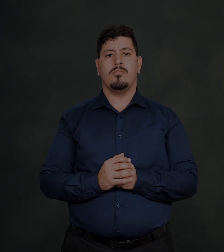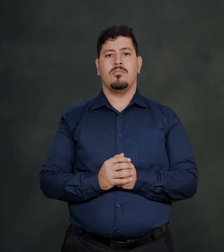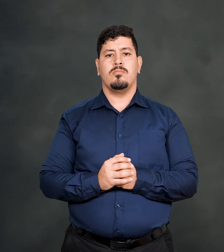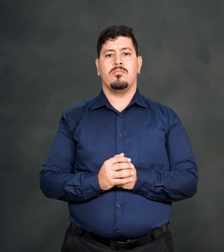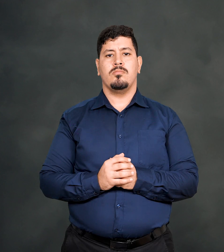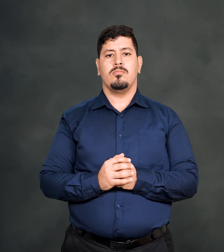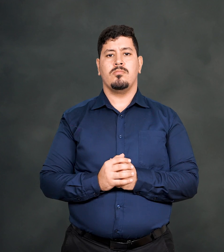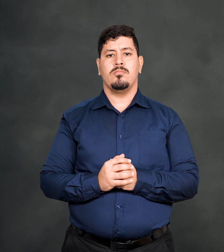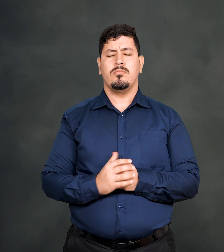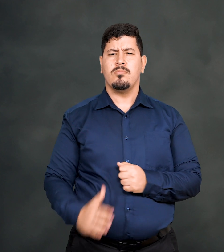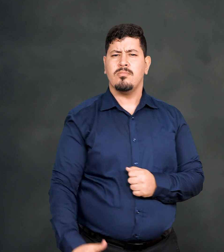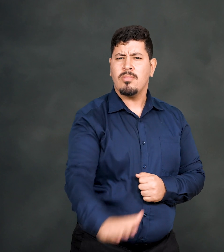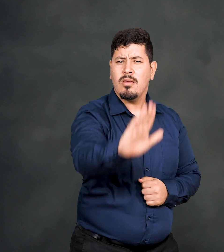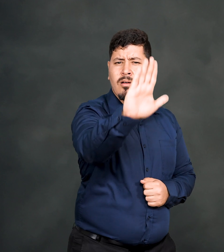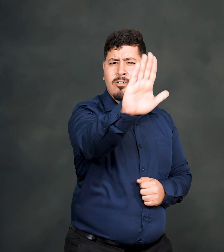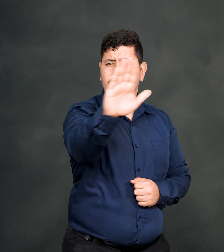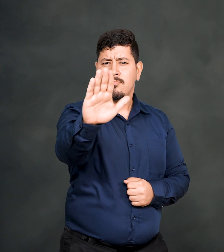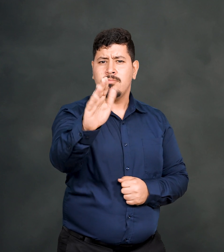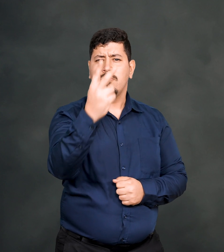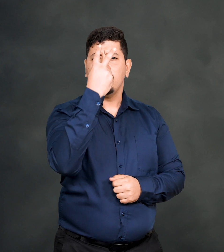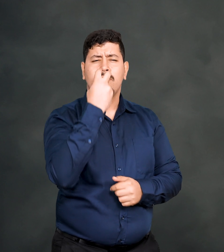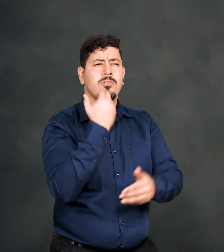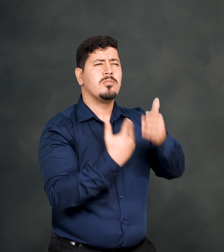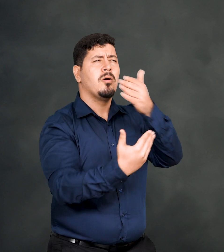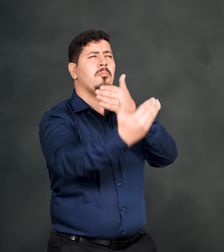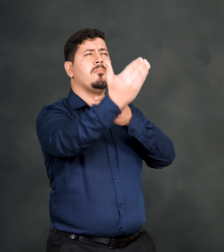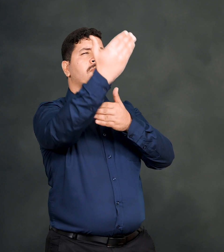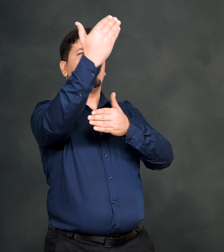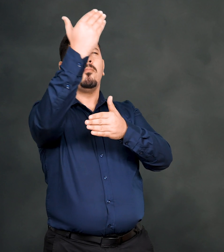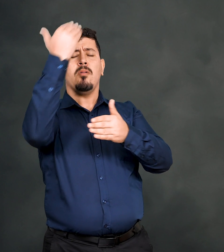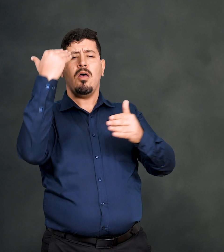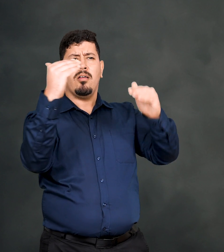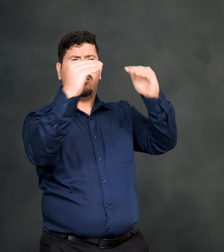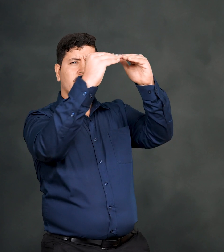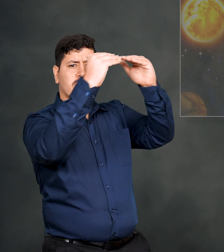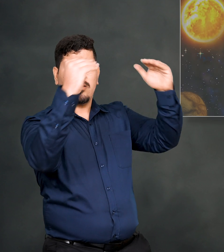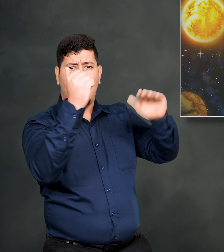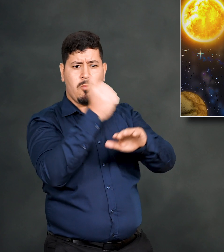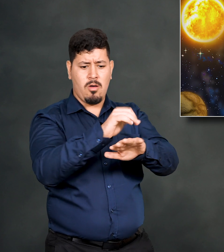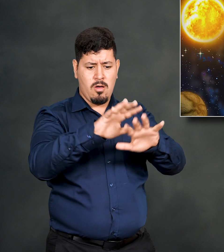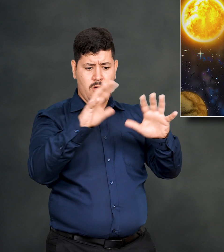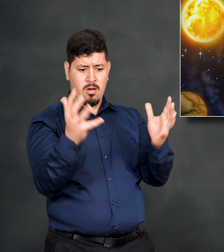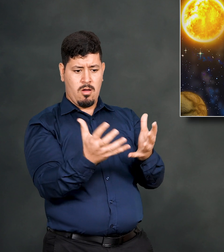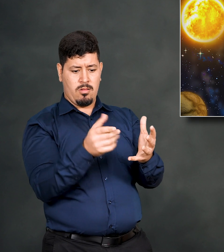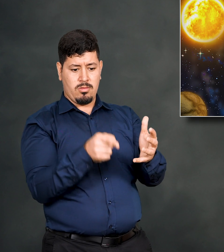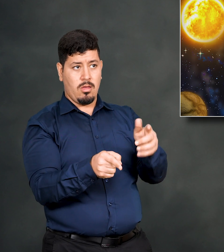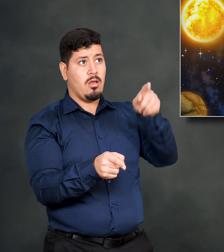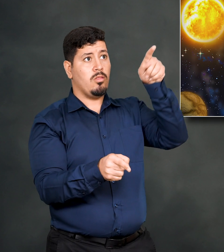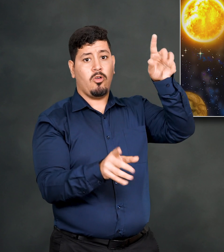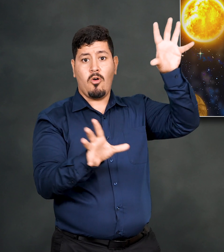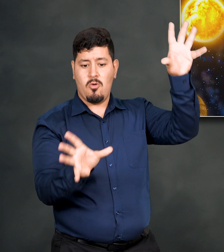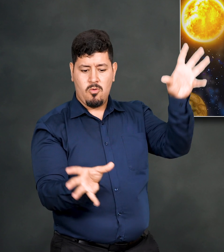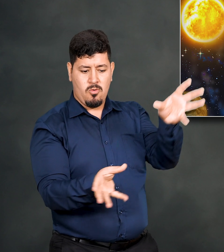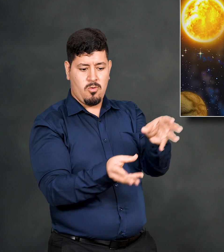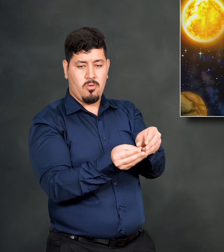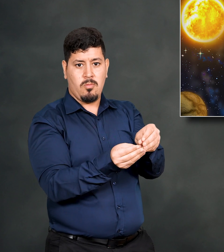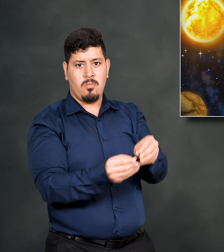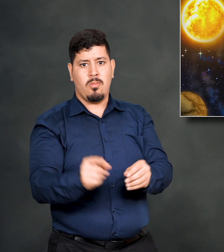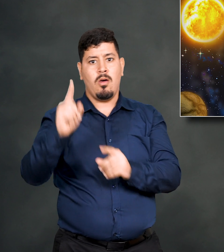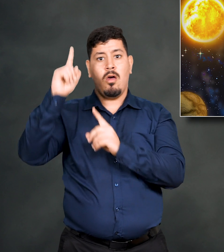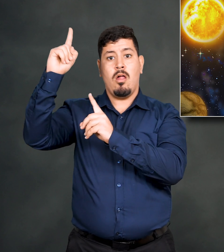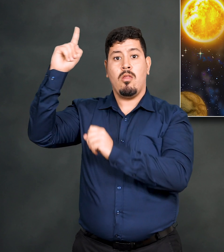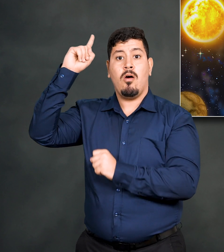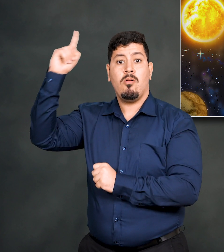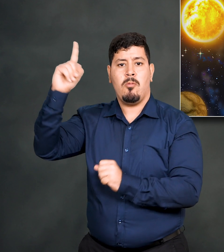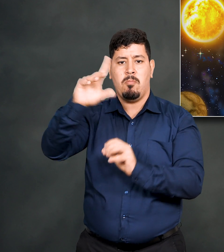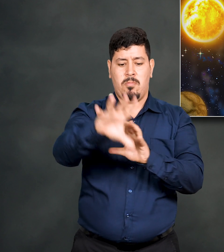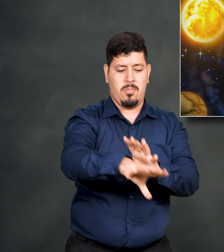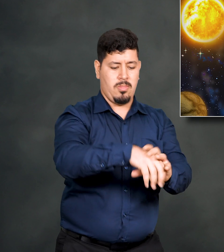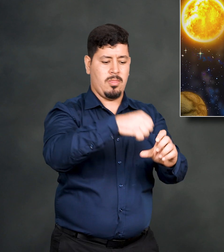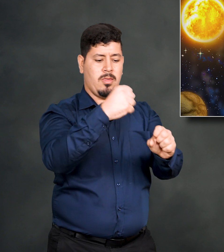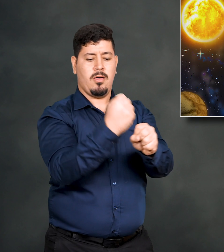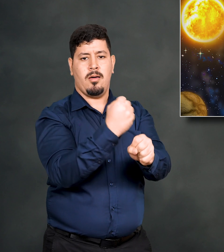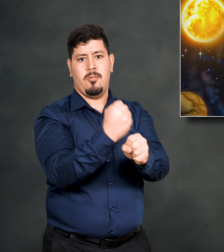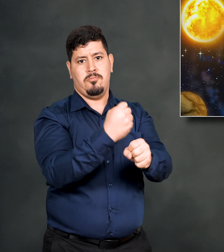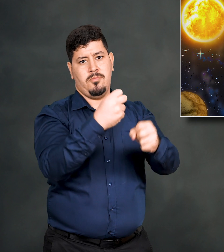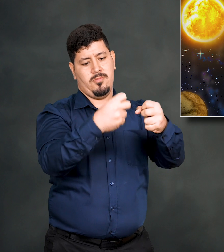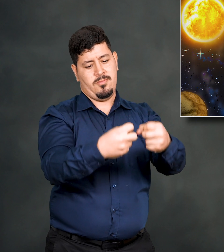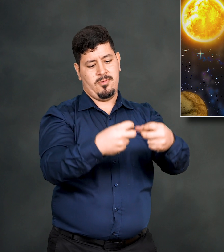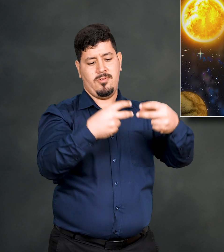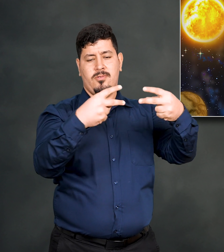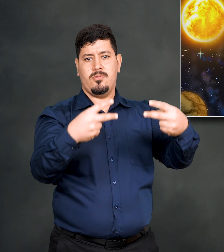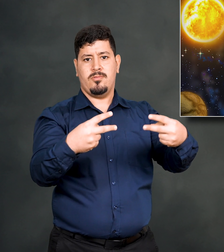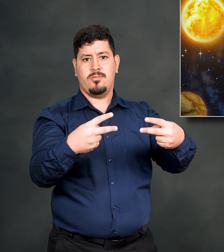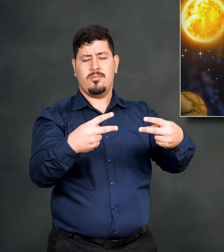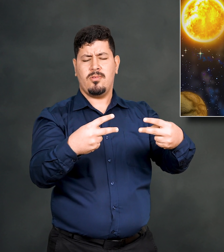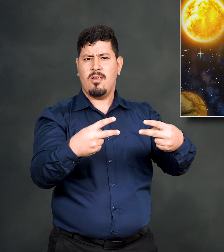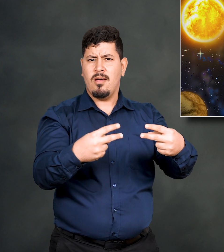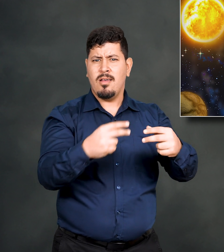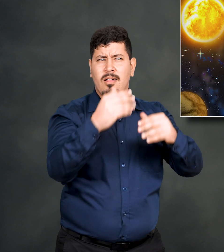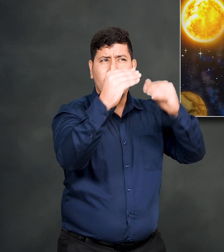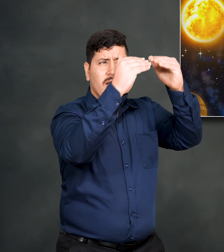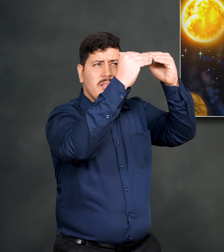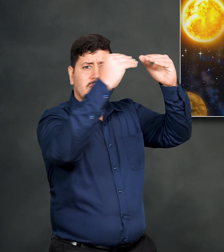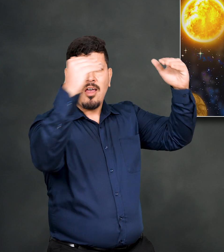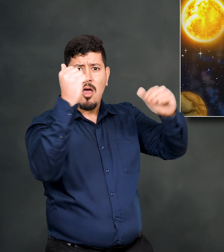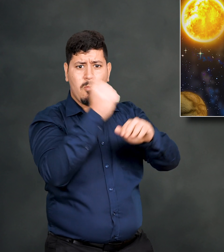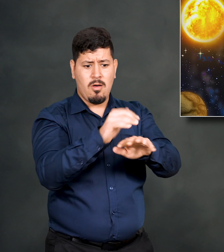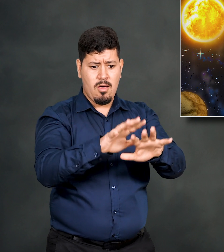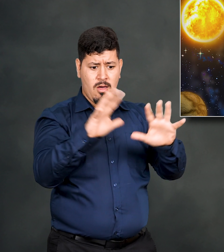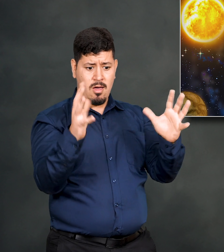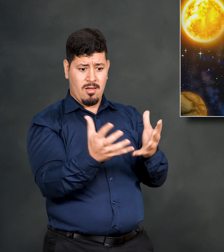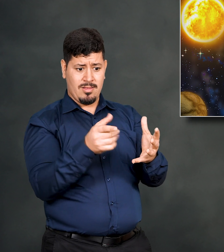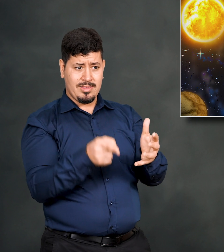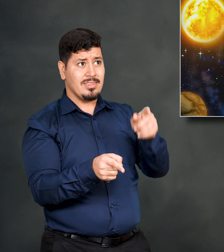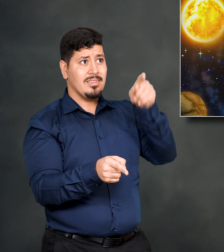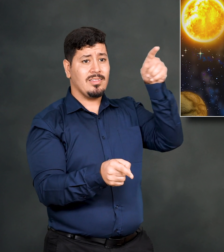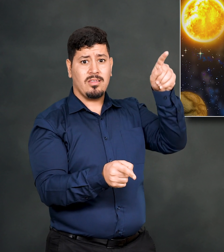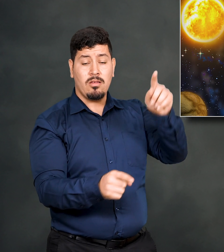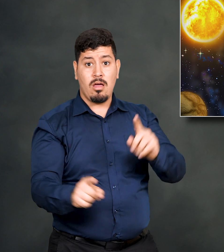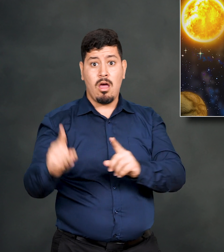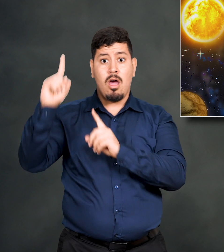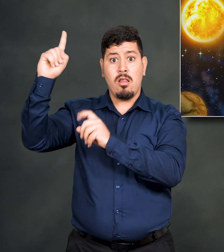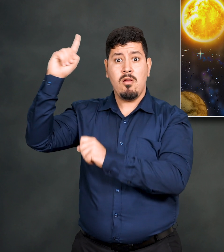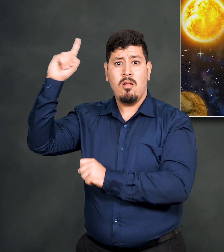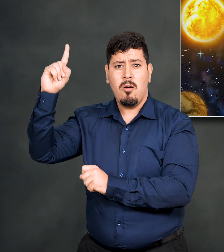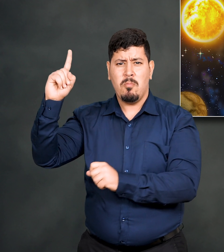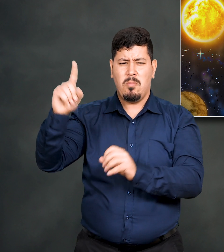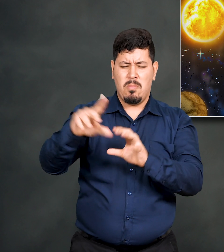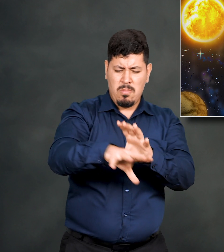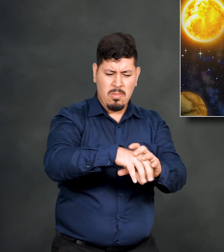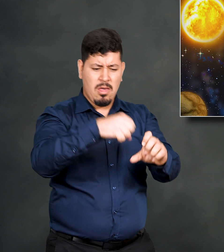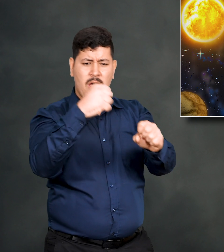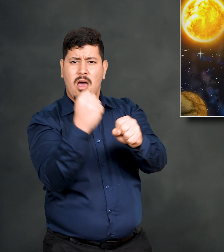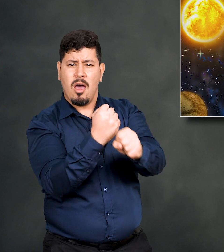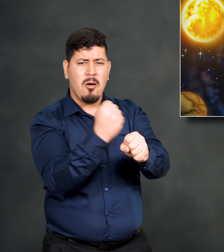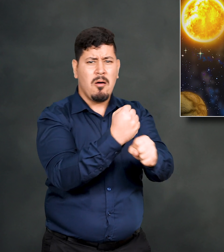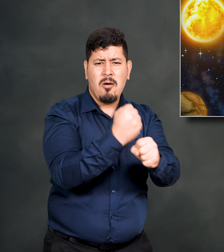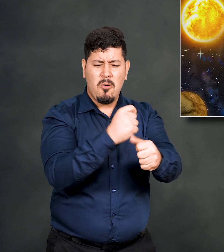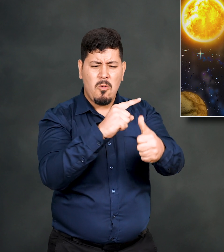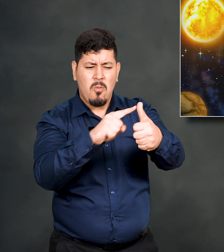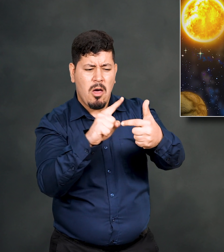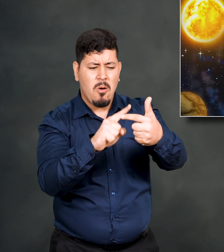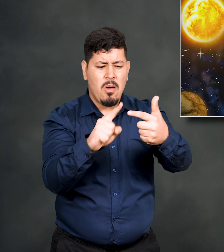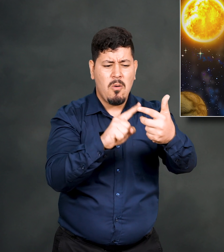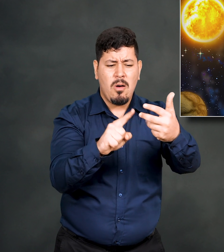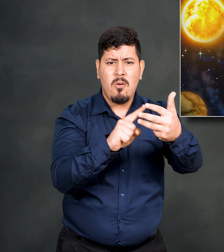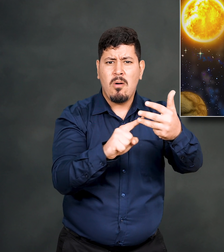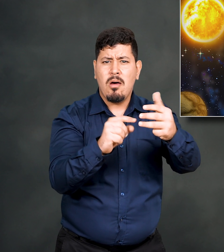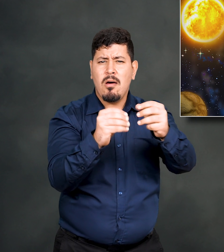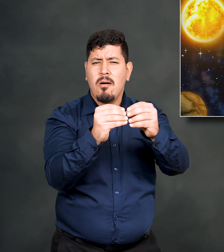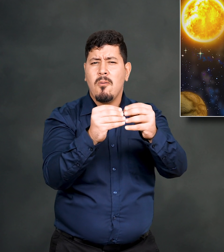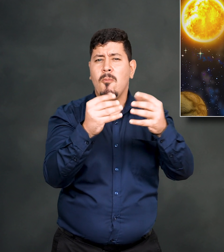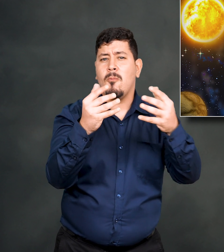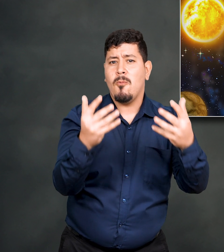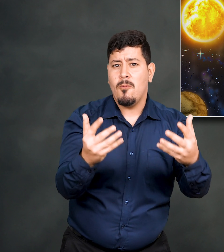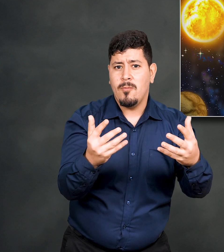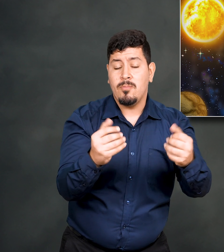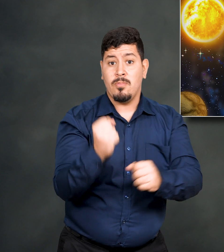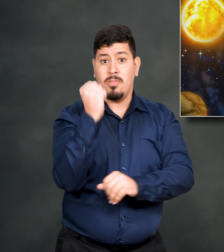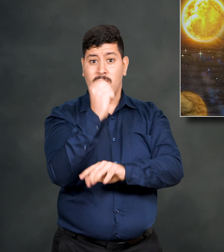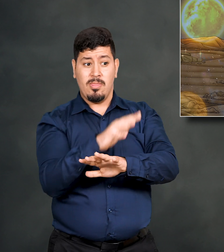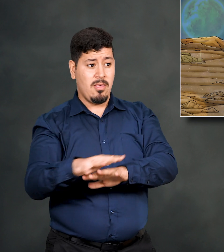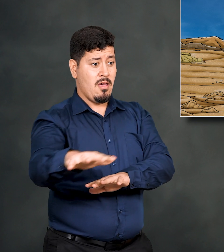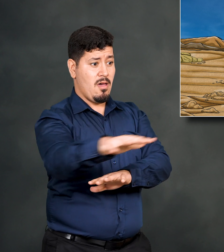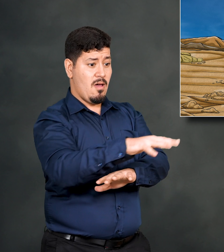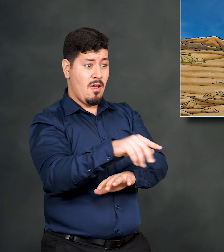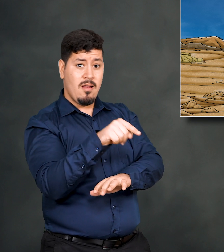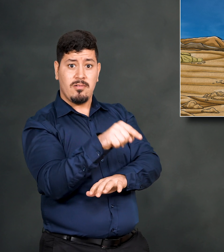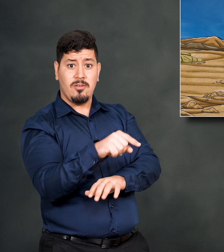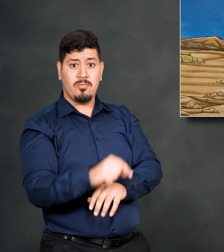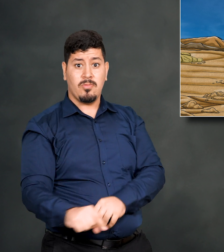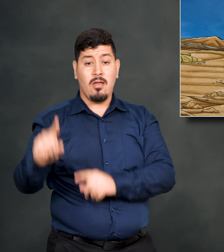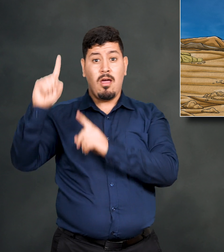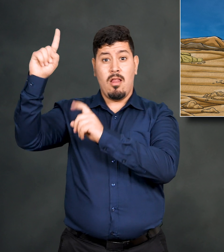This is the account of the heavens and the earth when they were created, in the day that the LORD God made them.